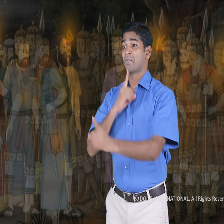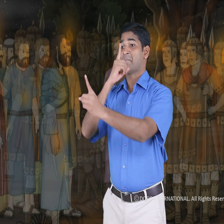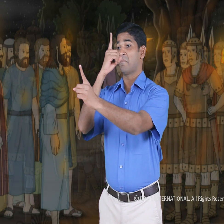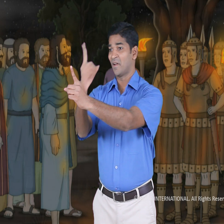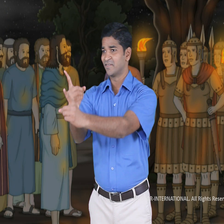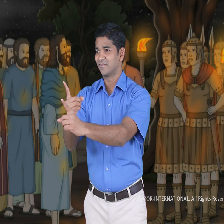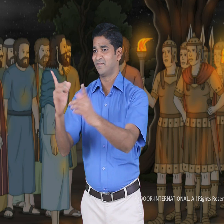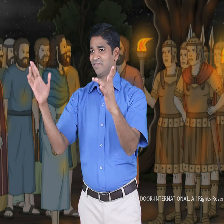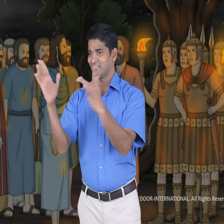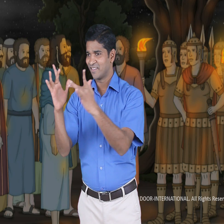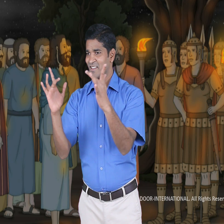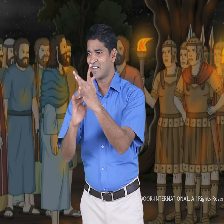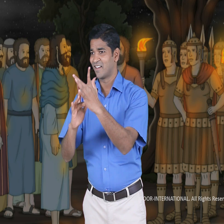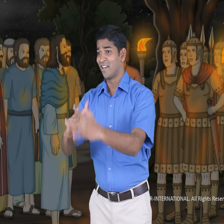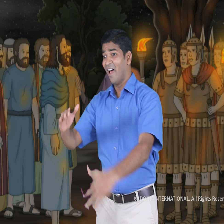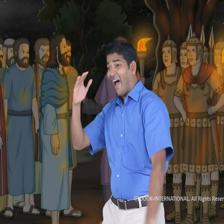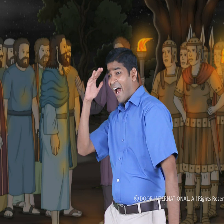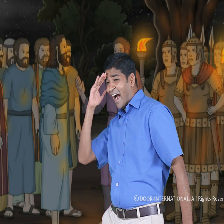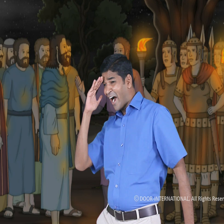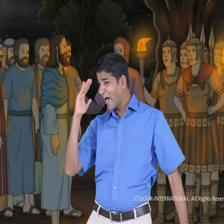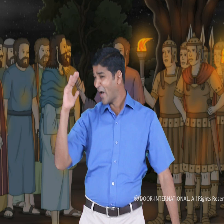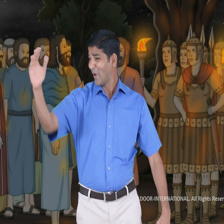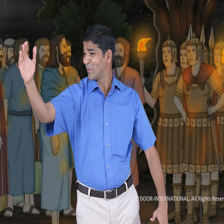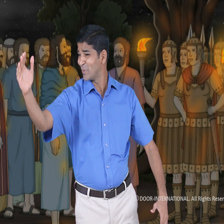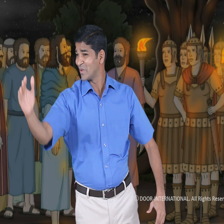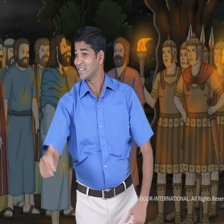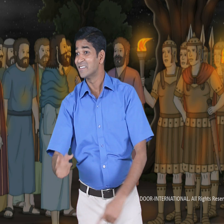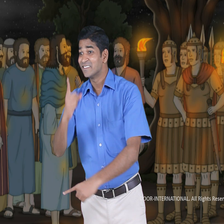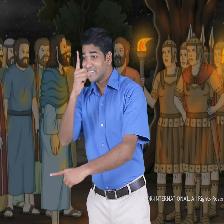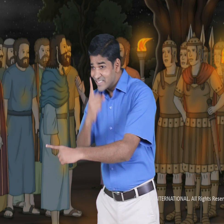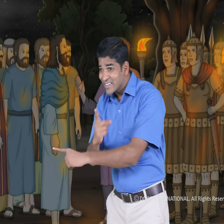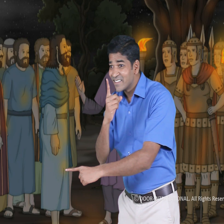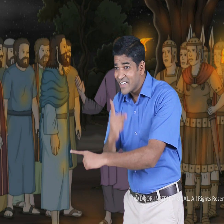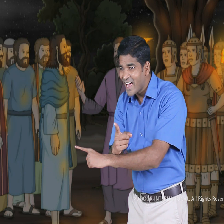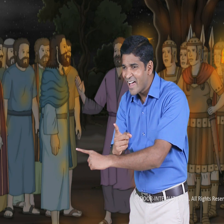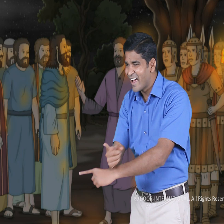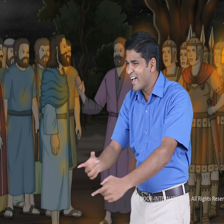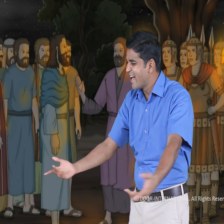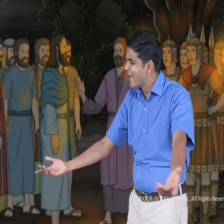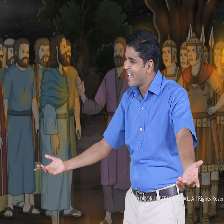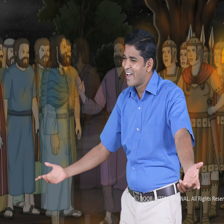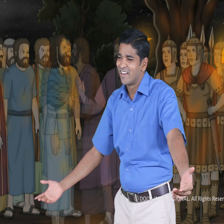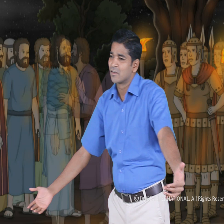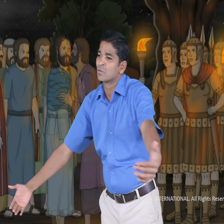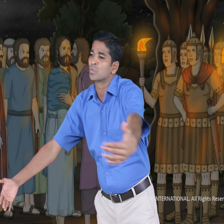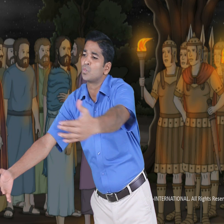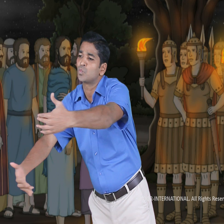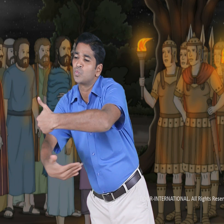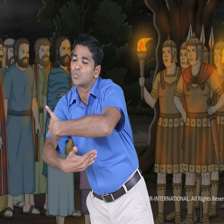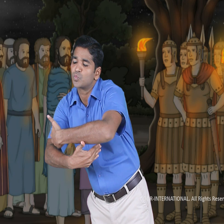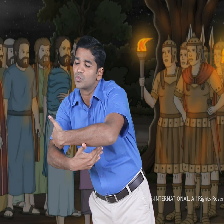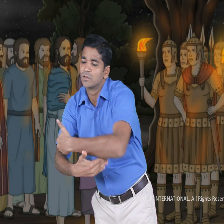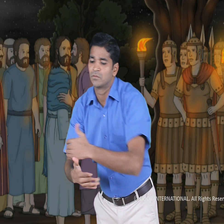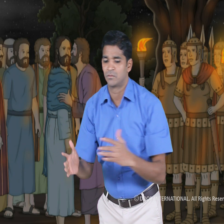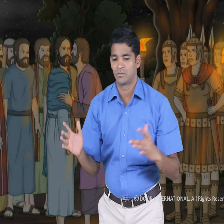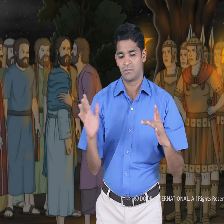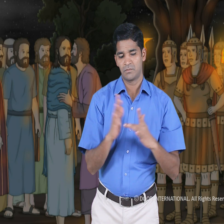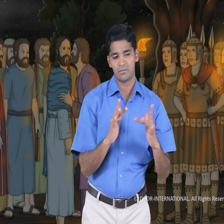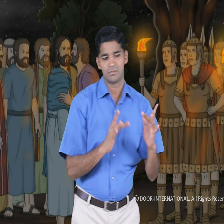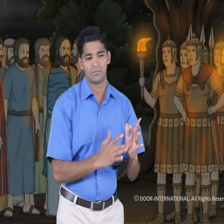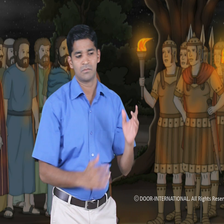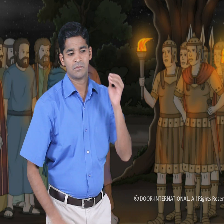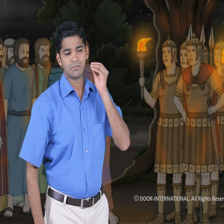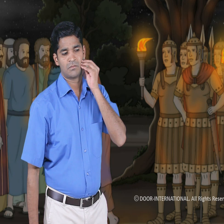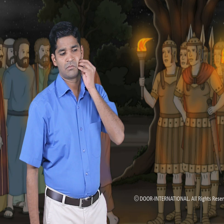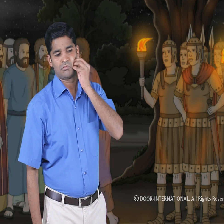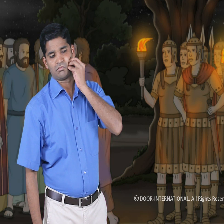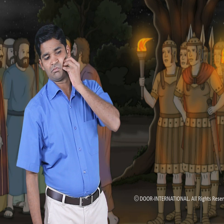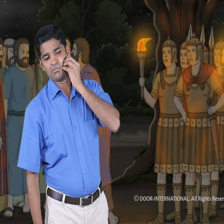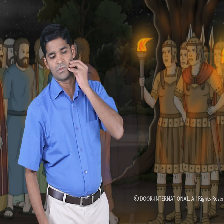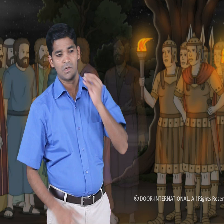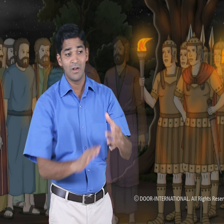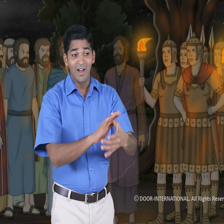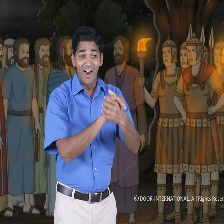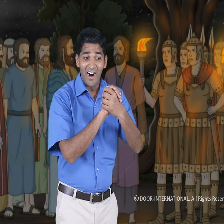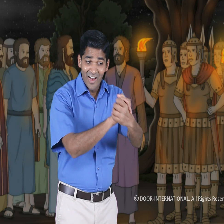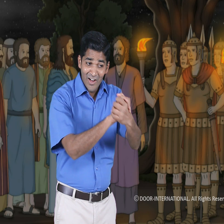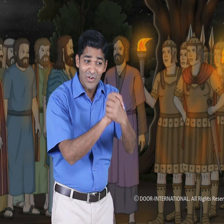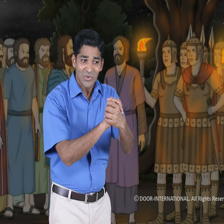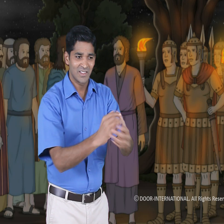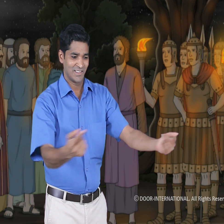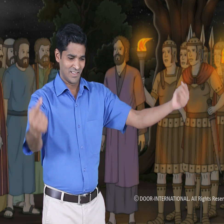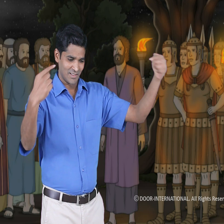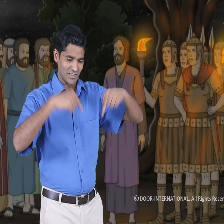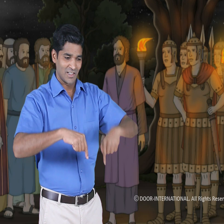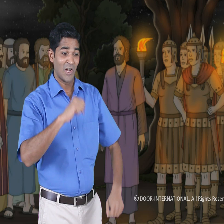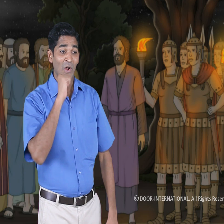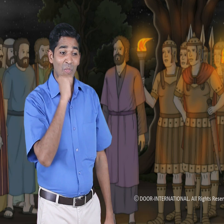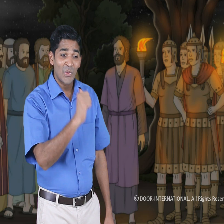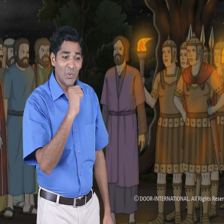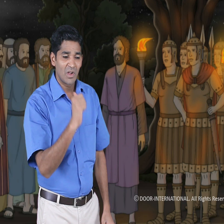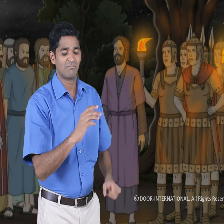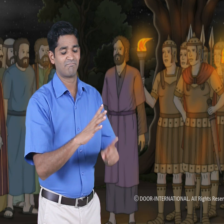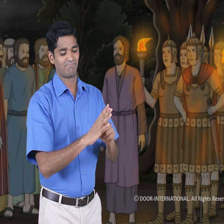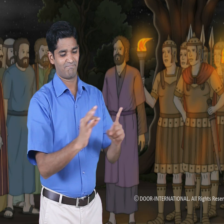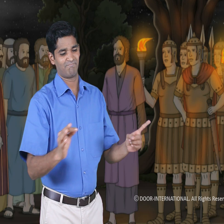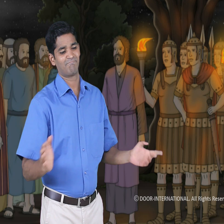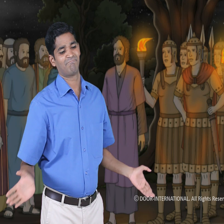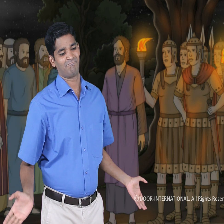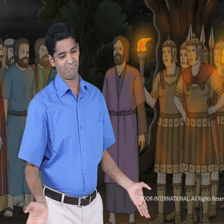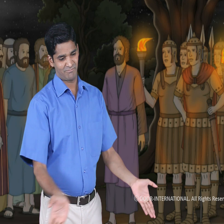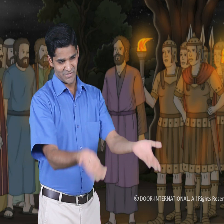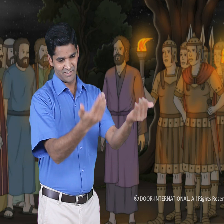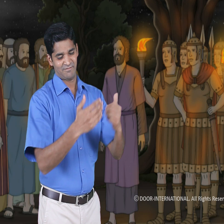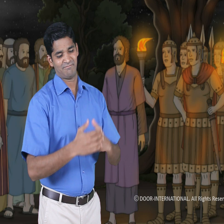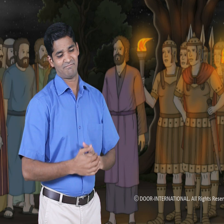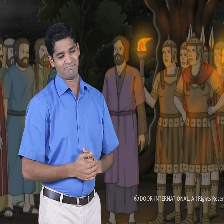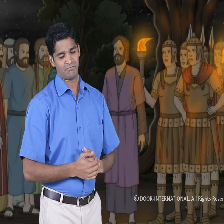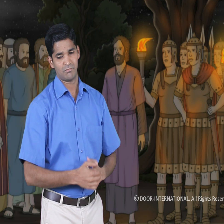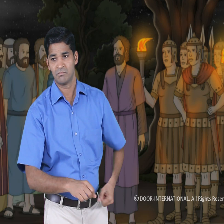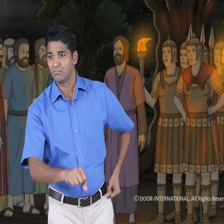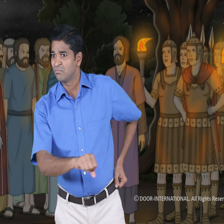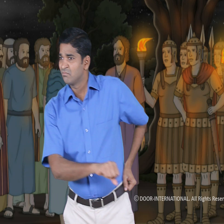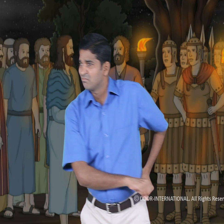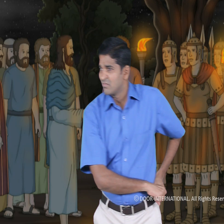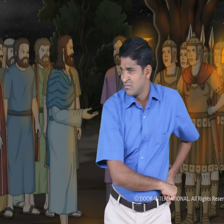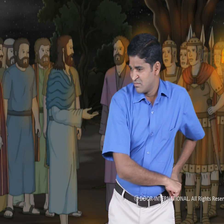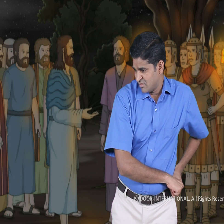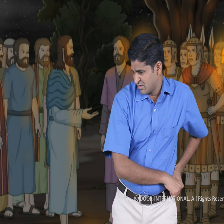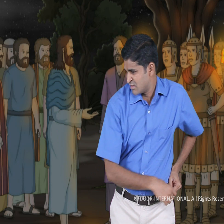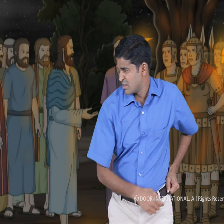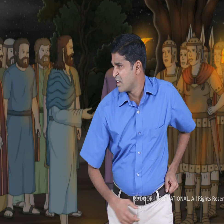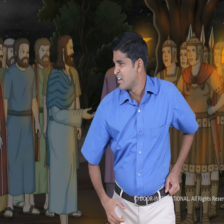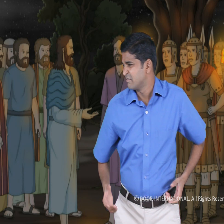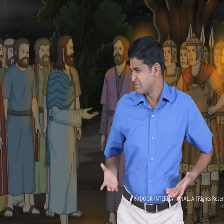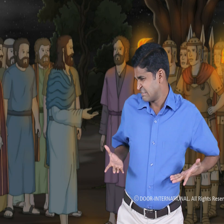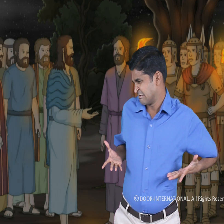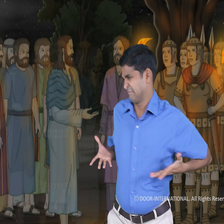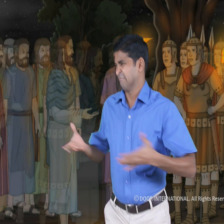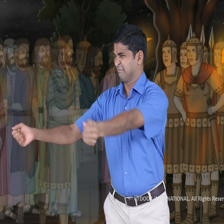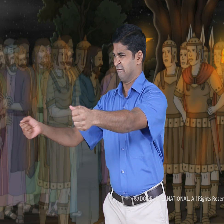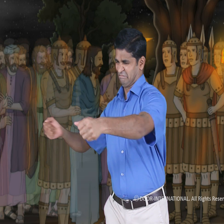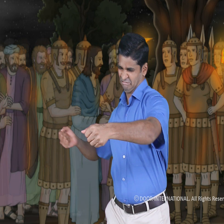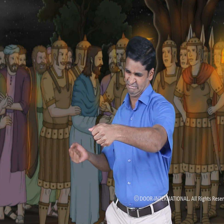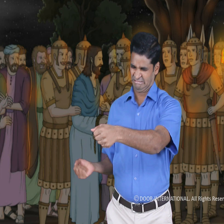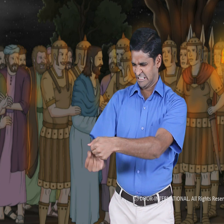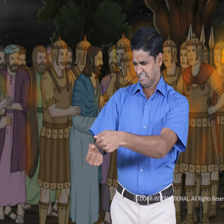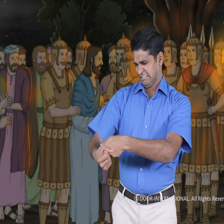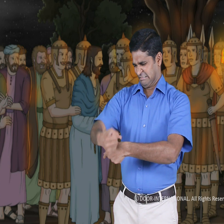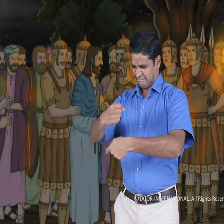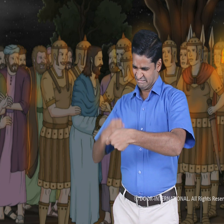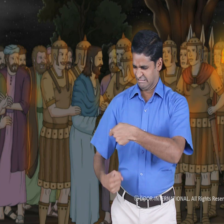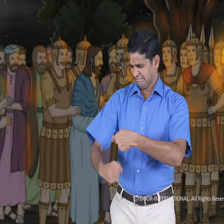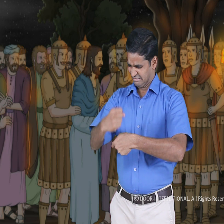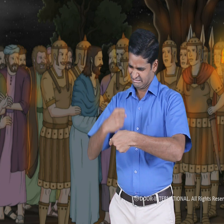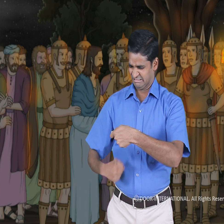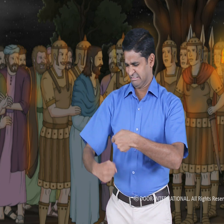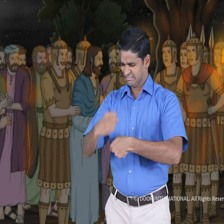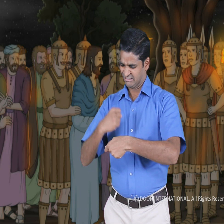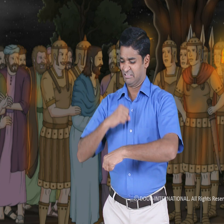Going directly to Jesus, he said, “Greetings, Rabbi!” and kissed Him. “Friend,” Jesus replied, “do what you came for.”